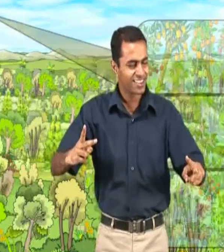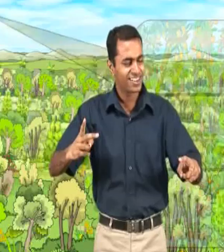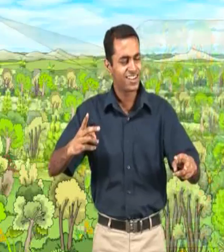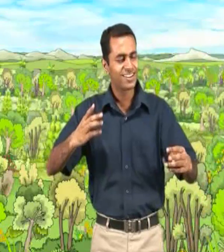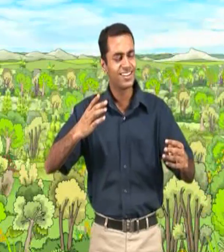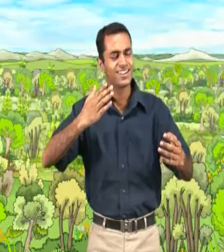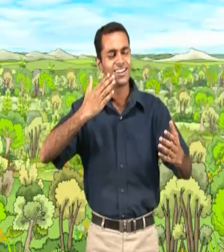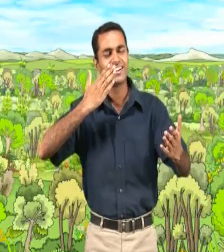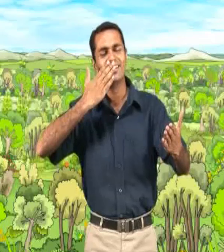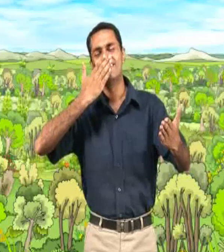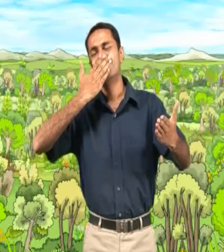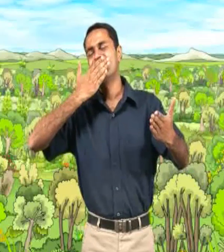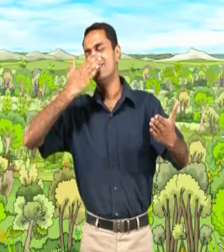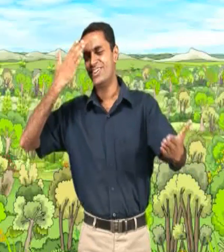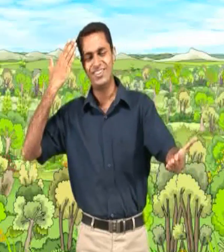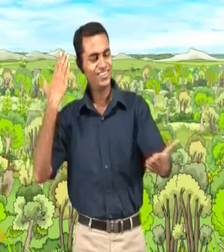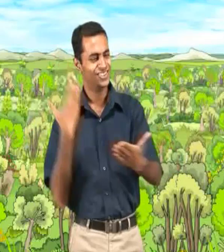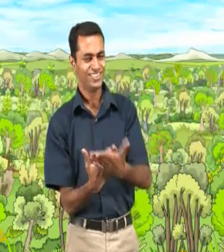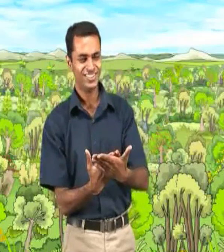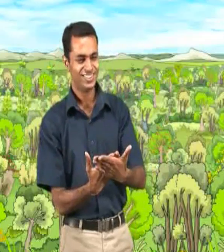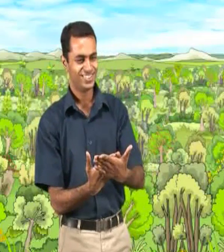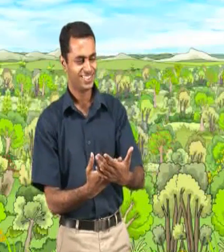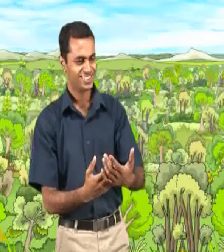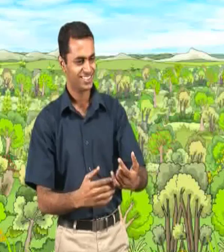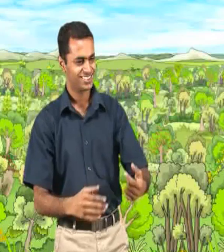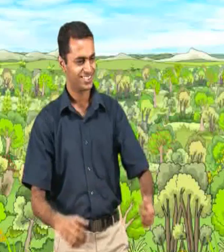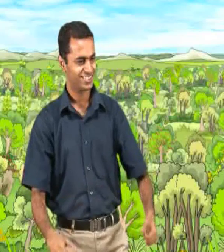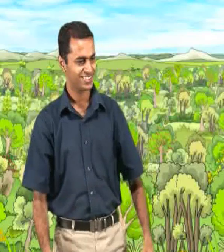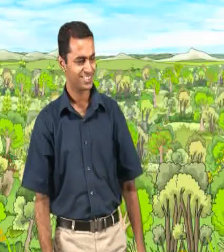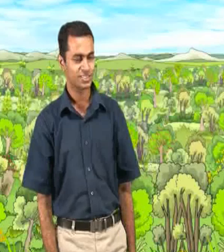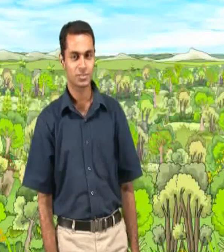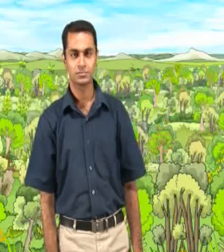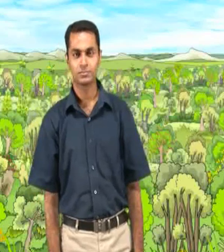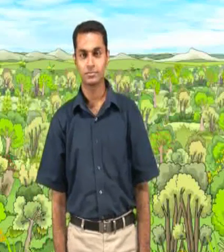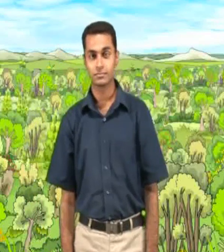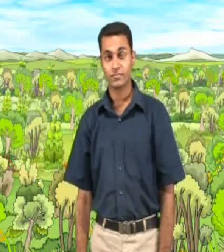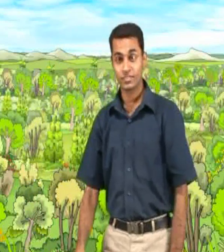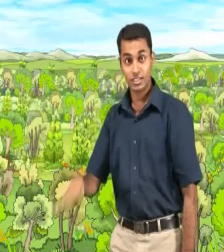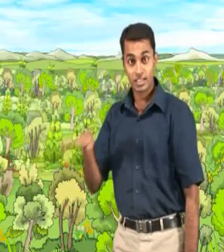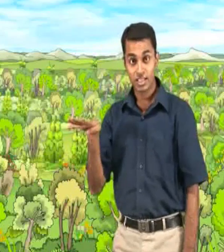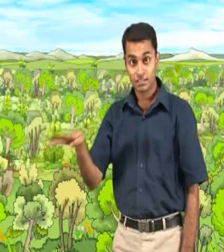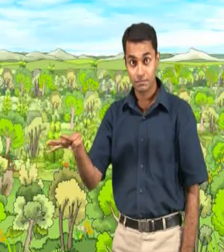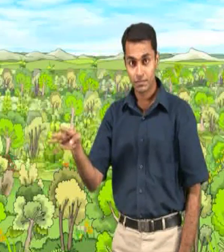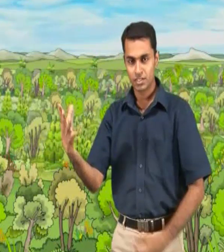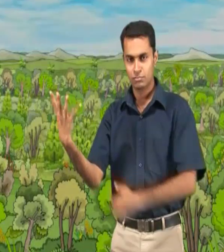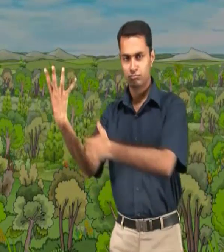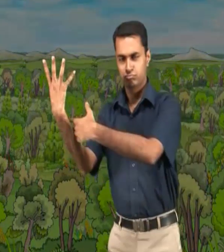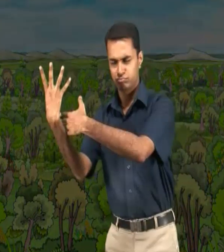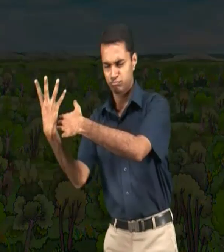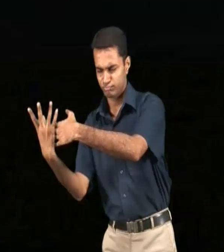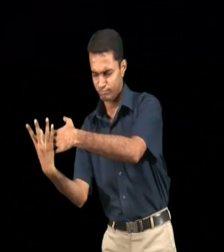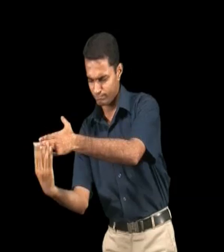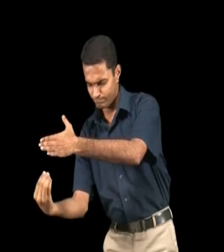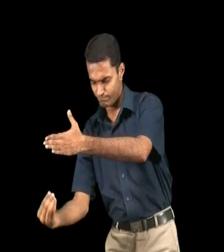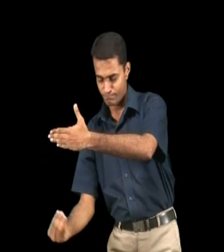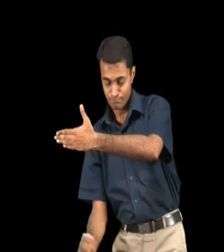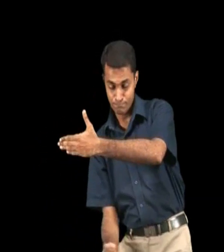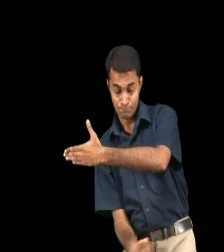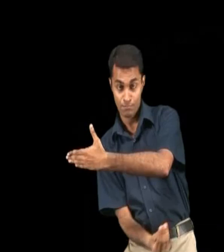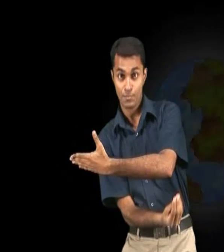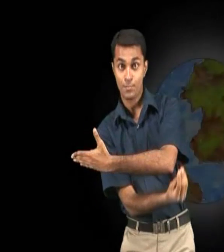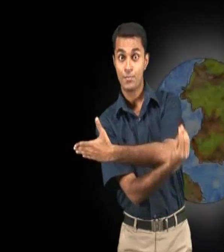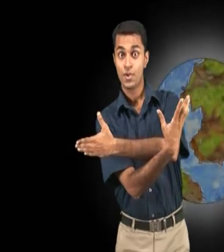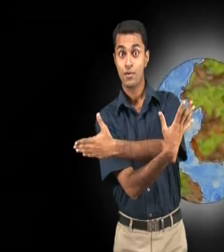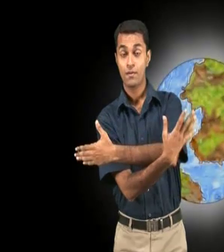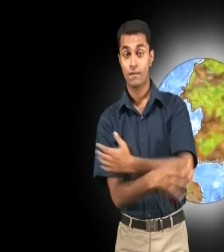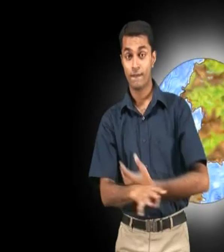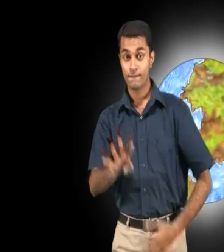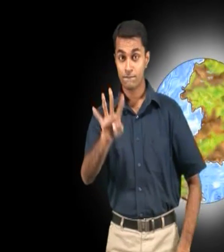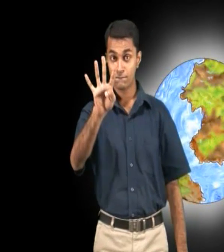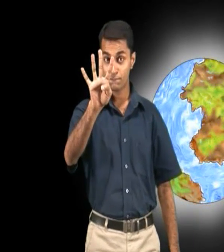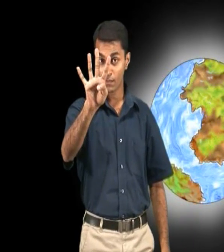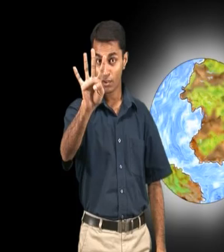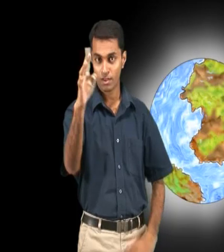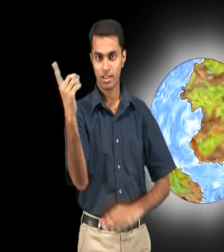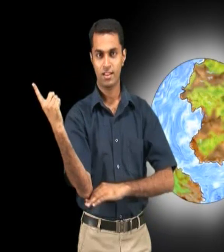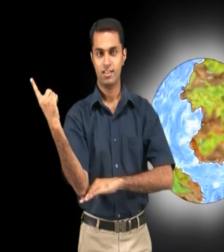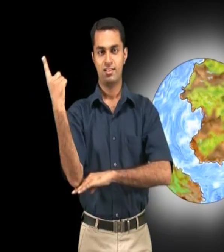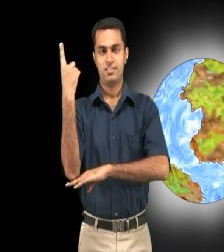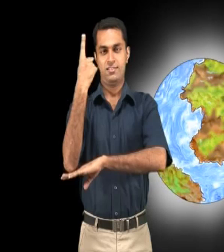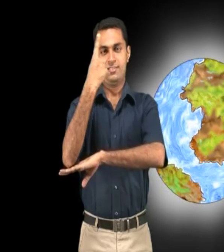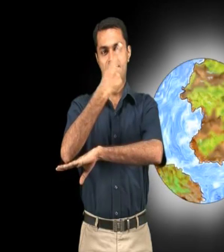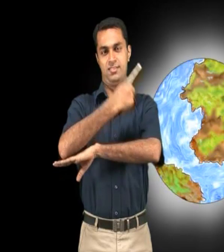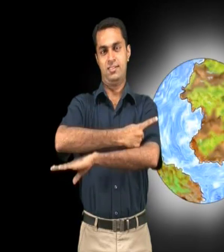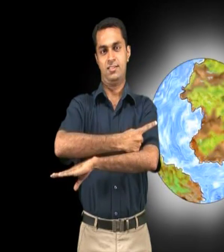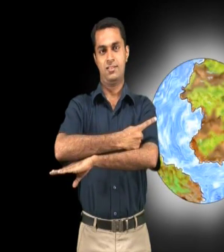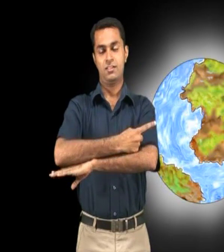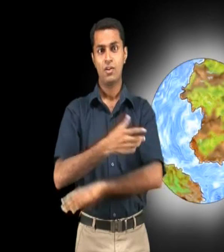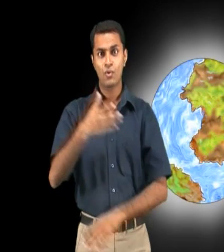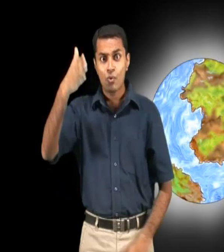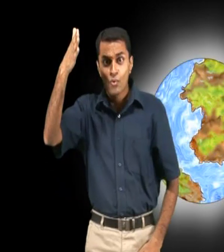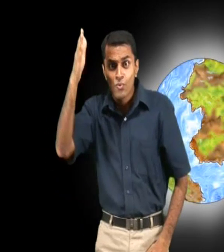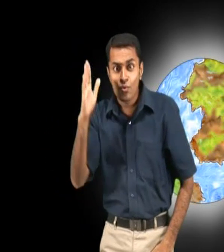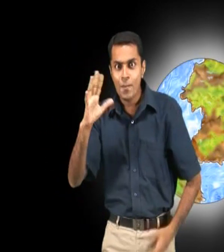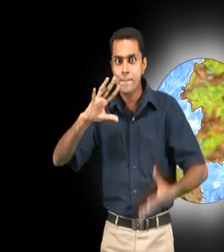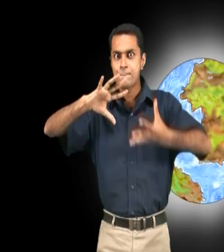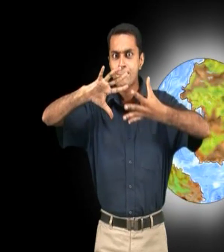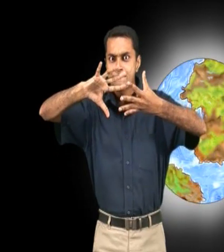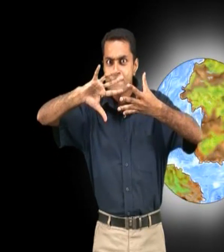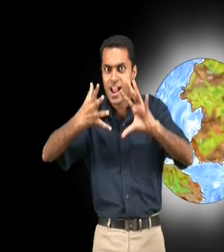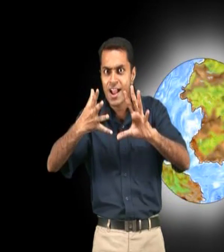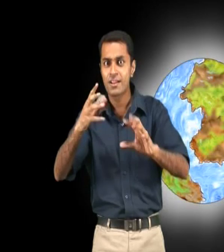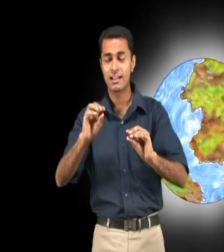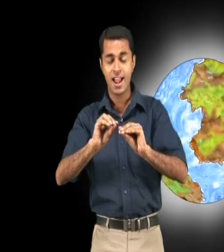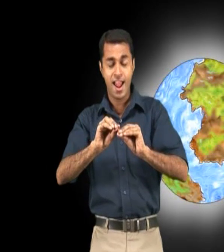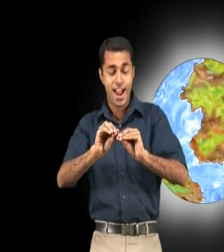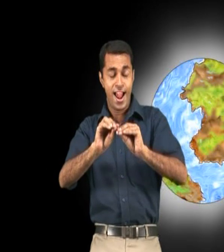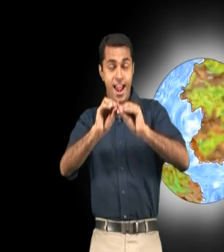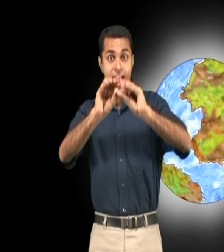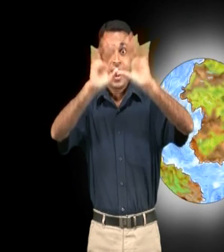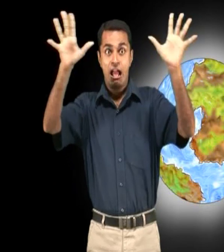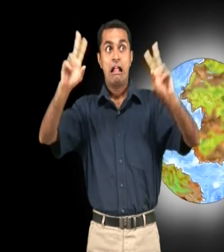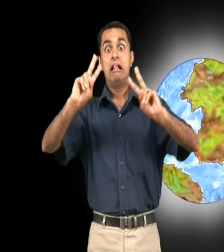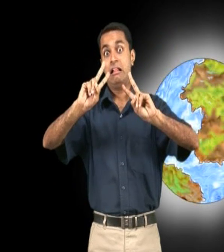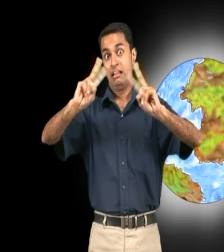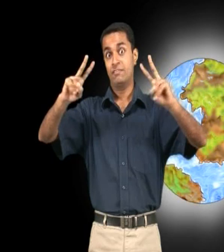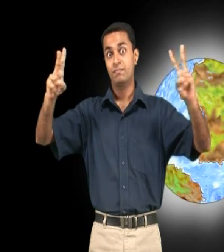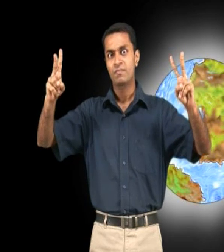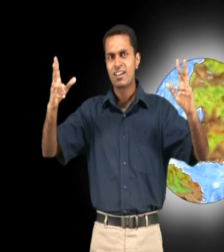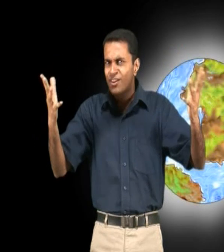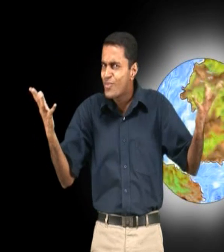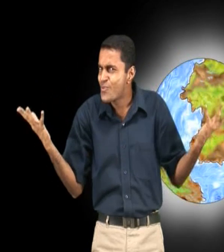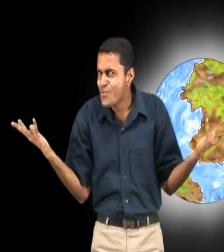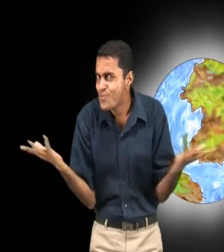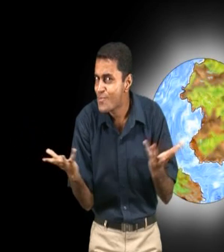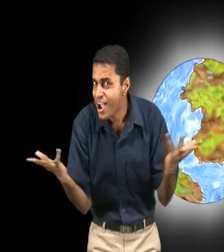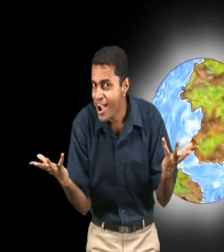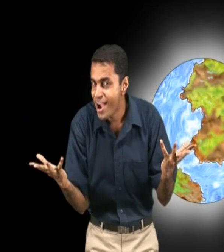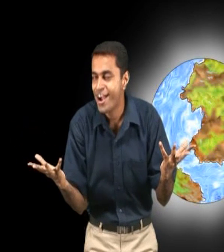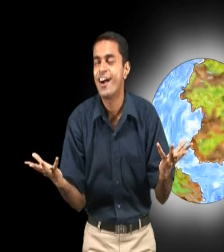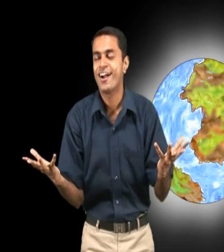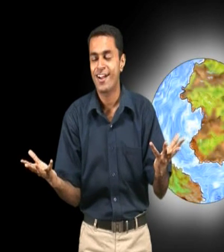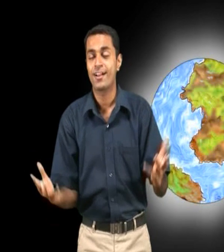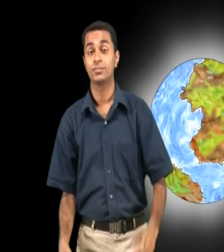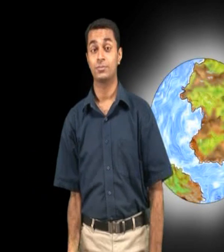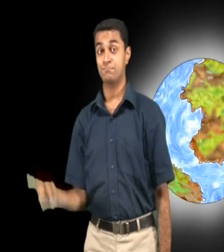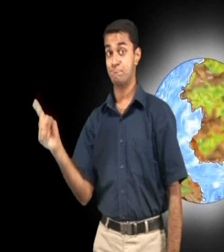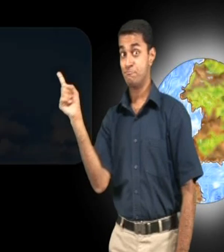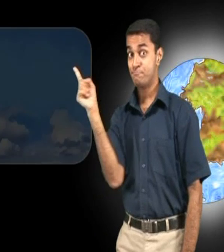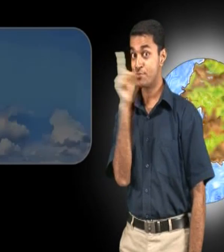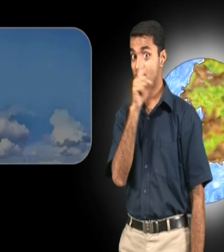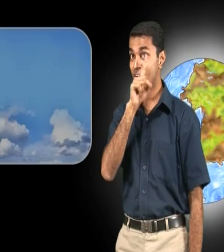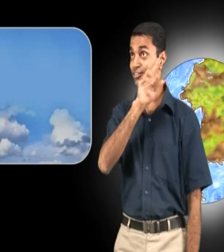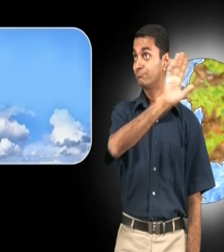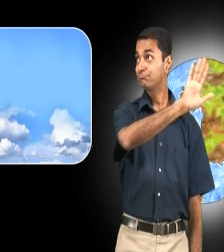And there was evening, and there was morning—the third day.